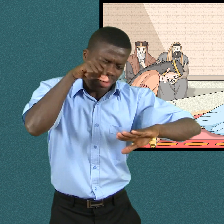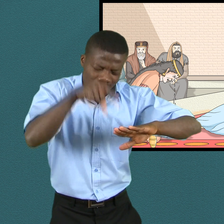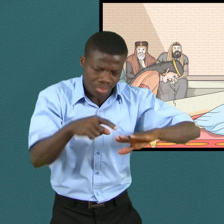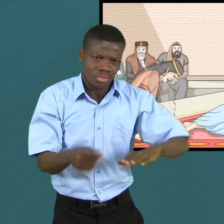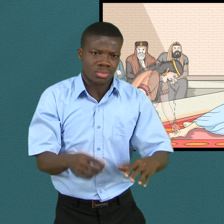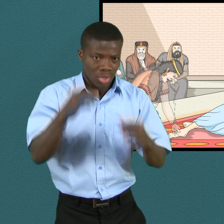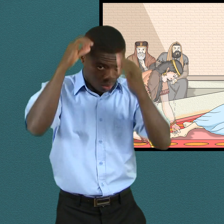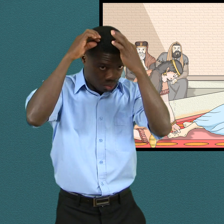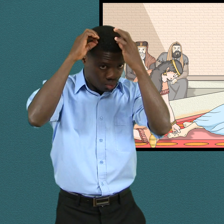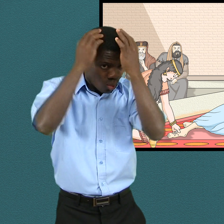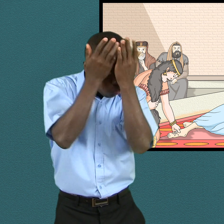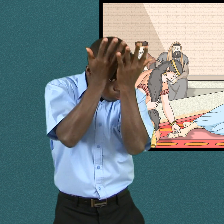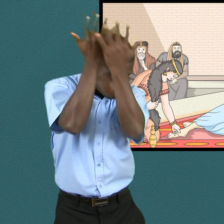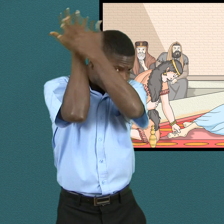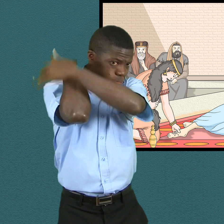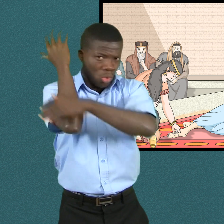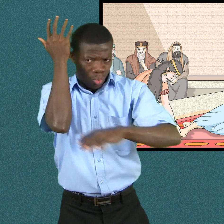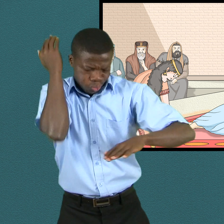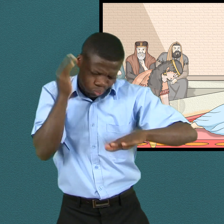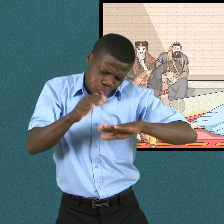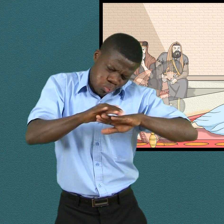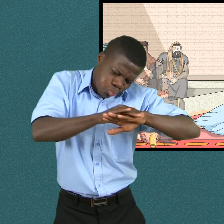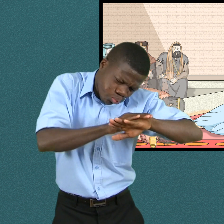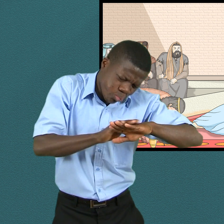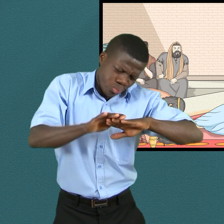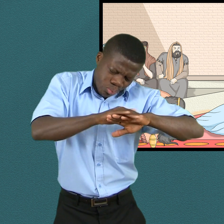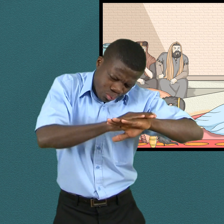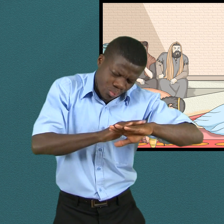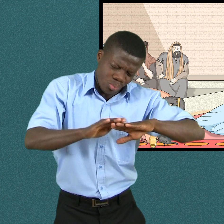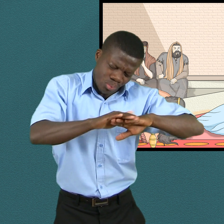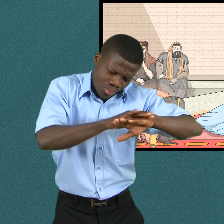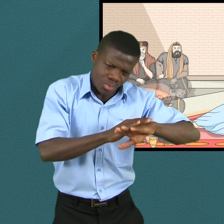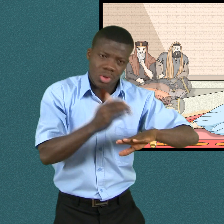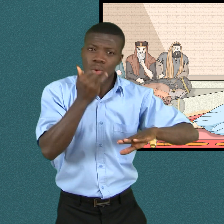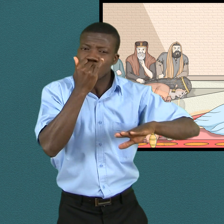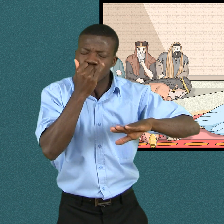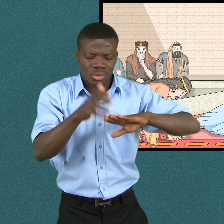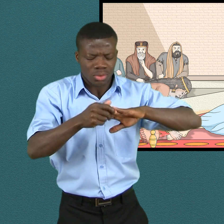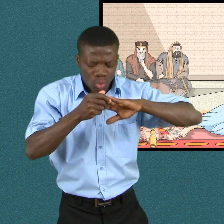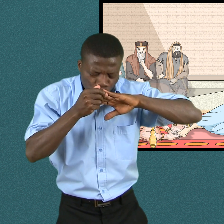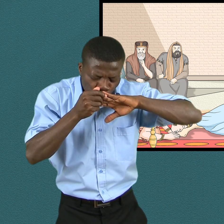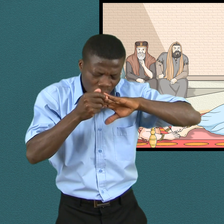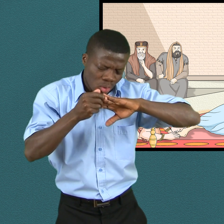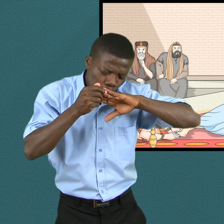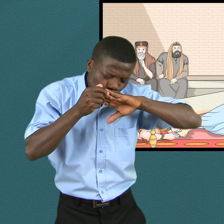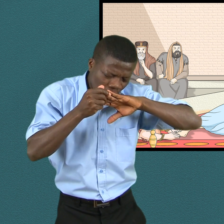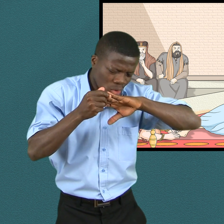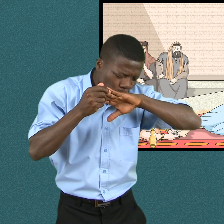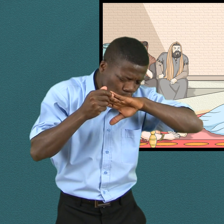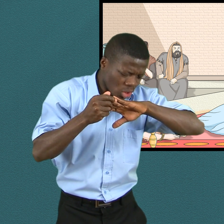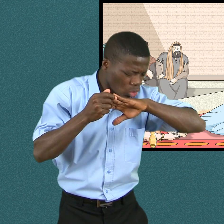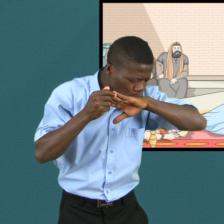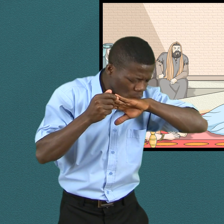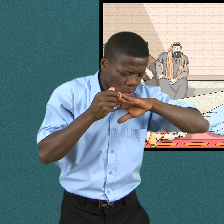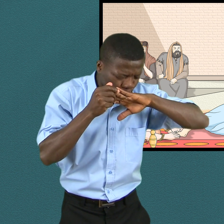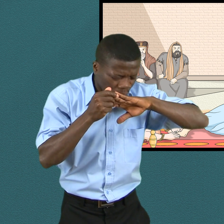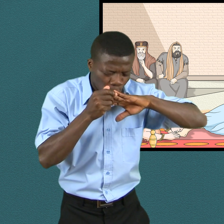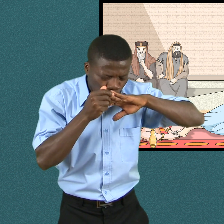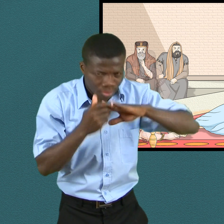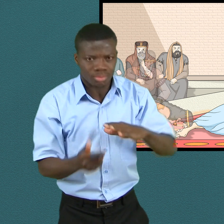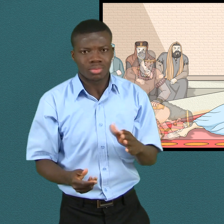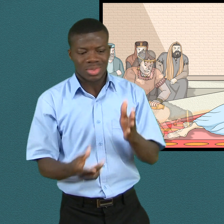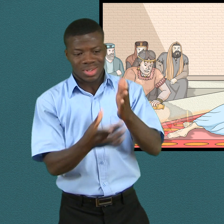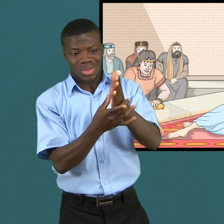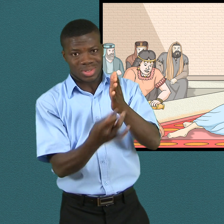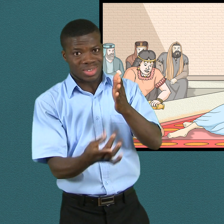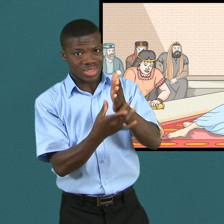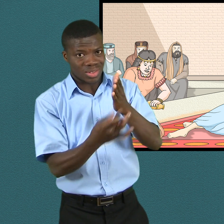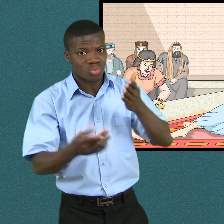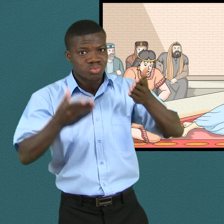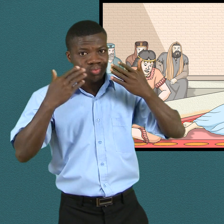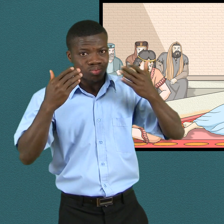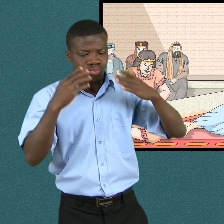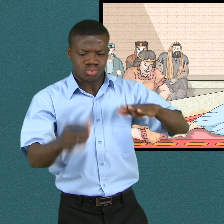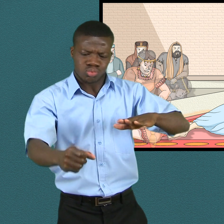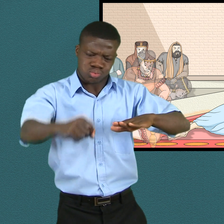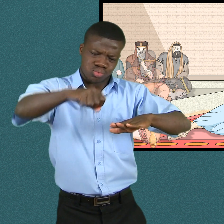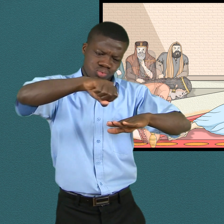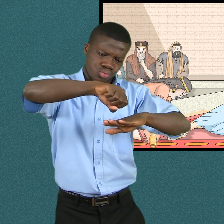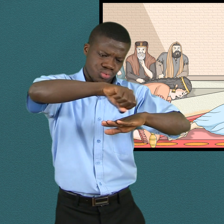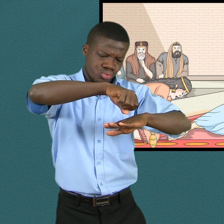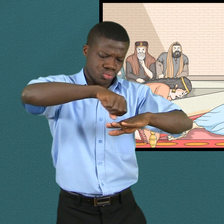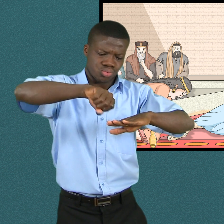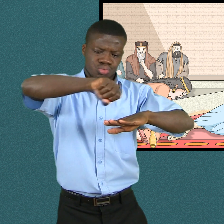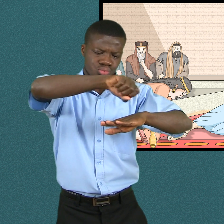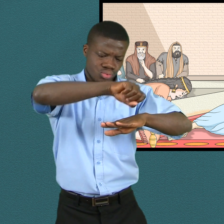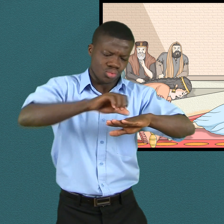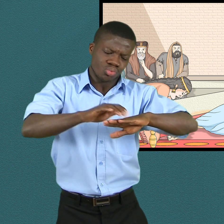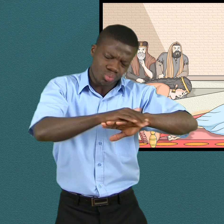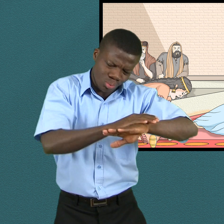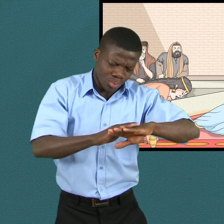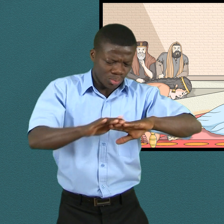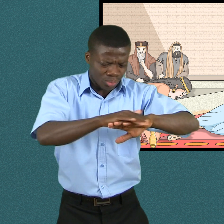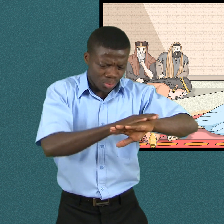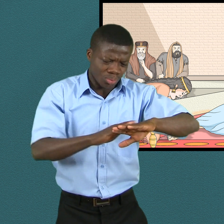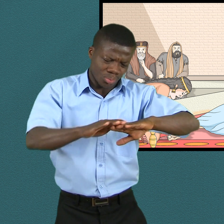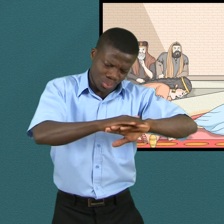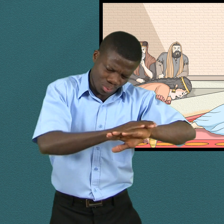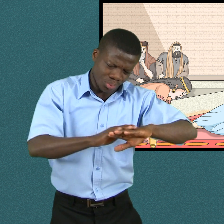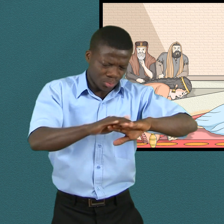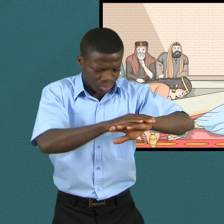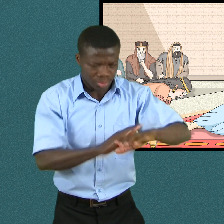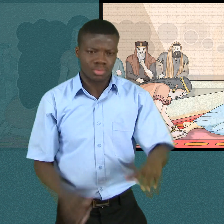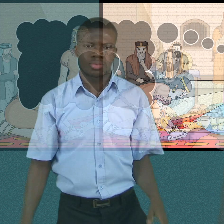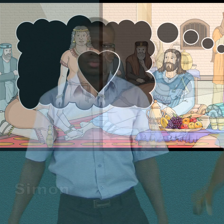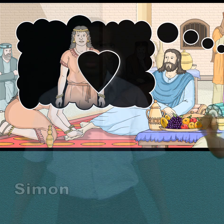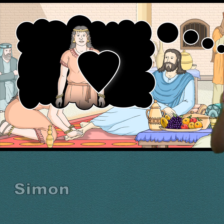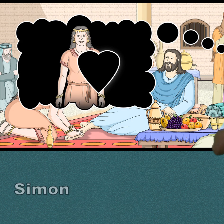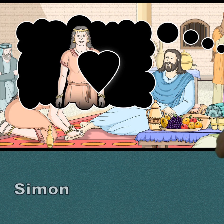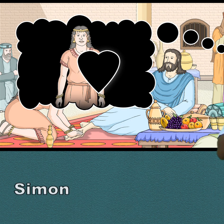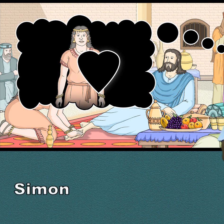Then she kissed His feet and anointed them with the perfume.